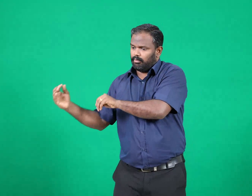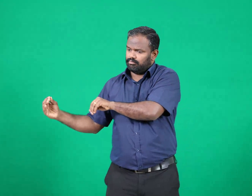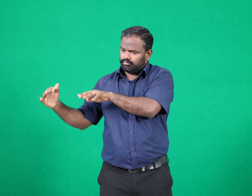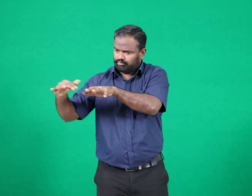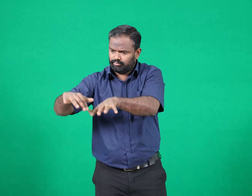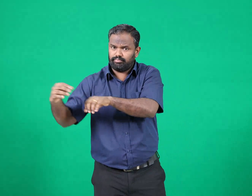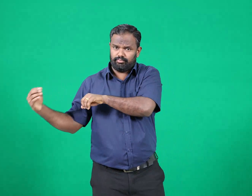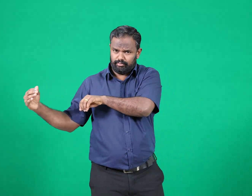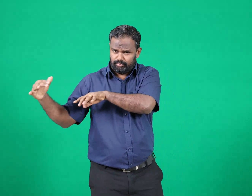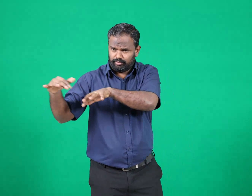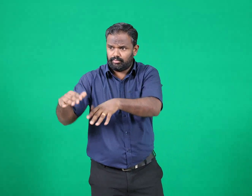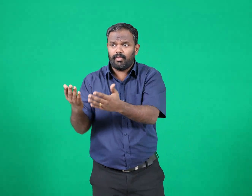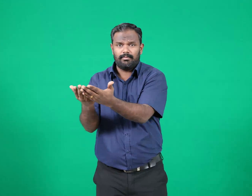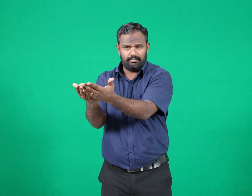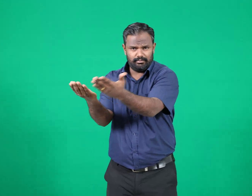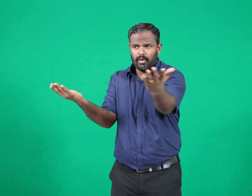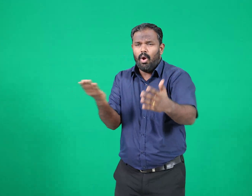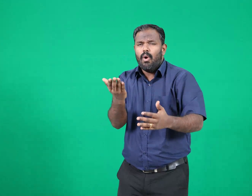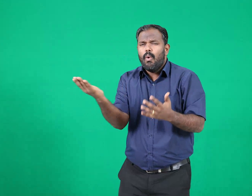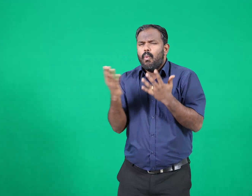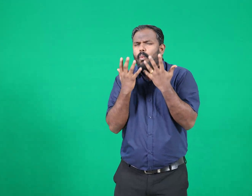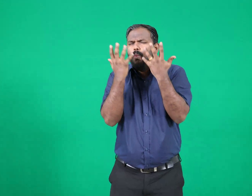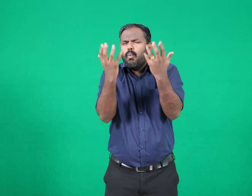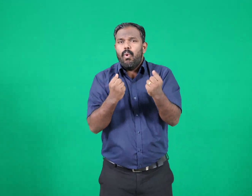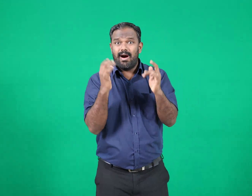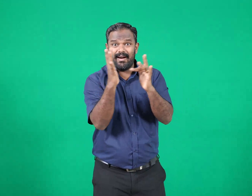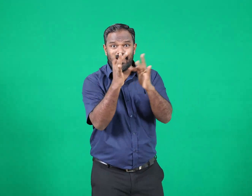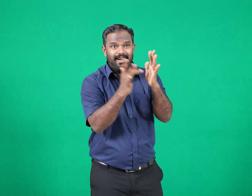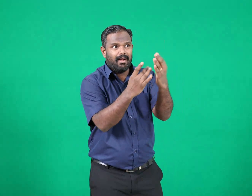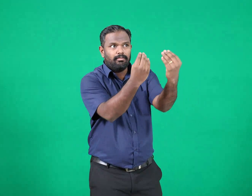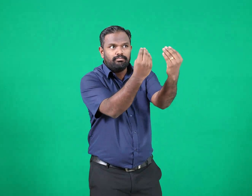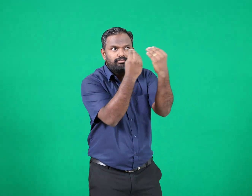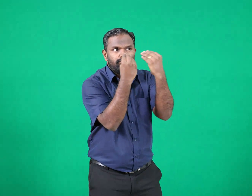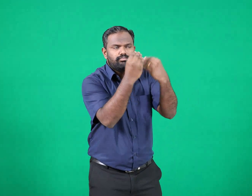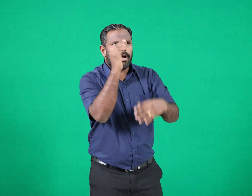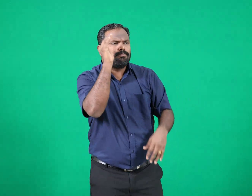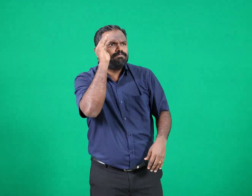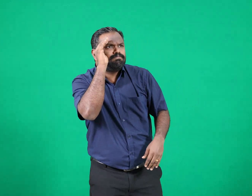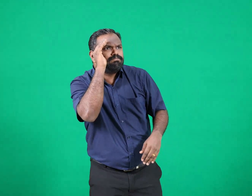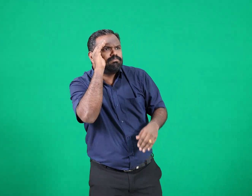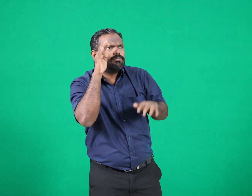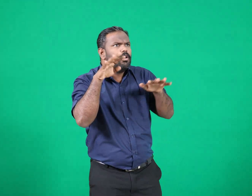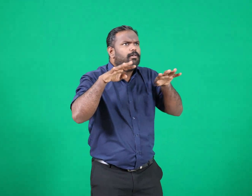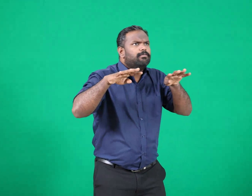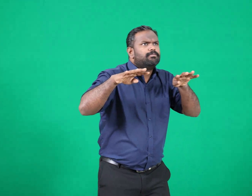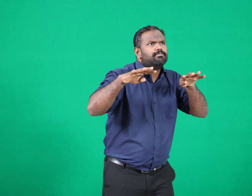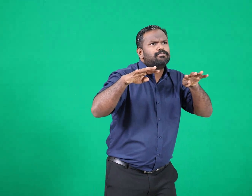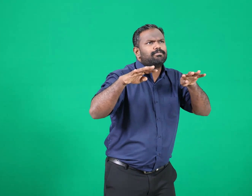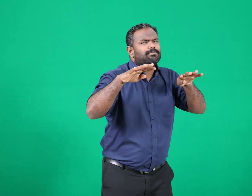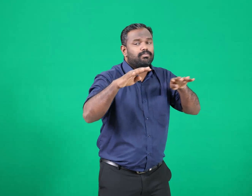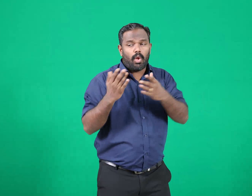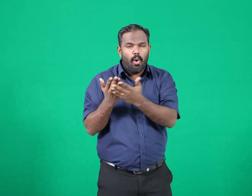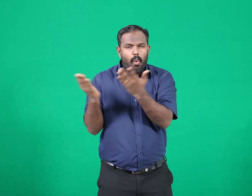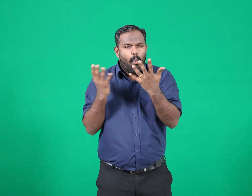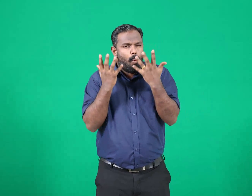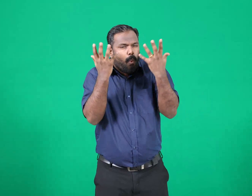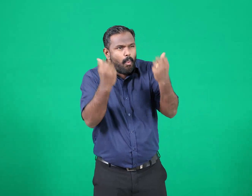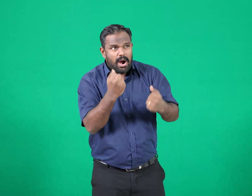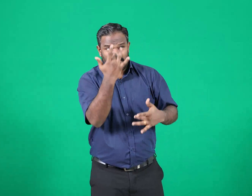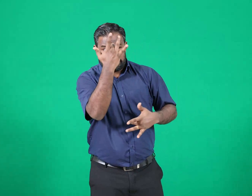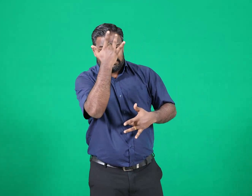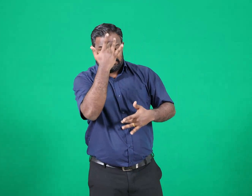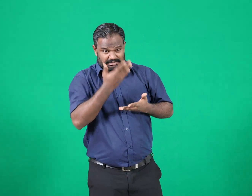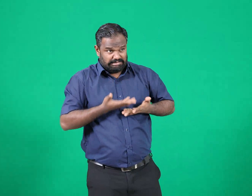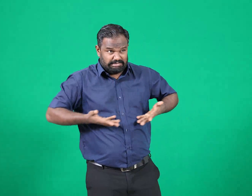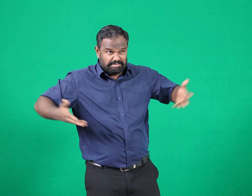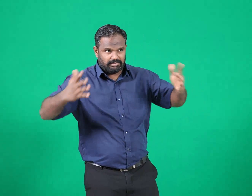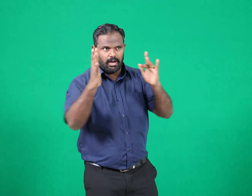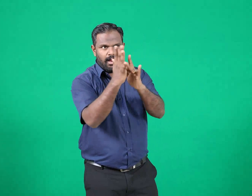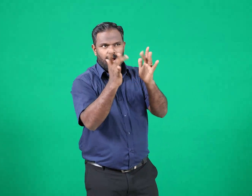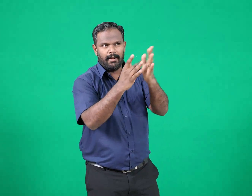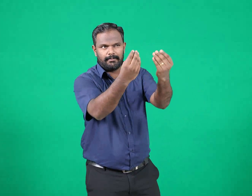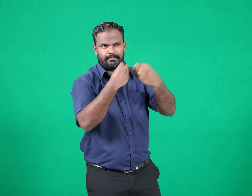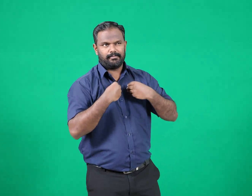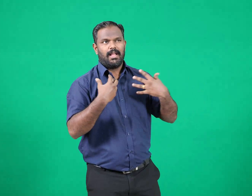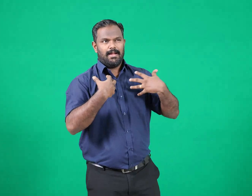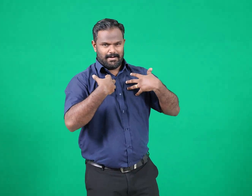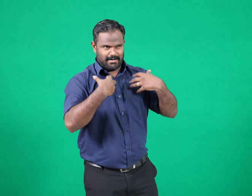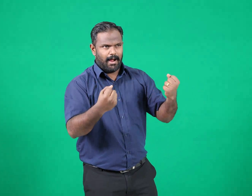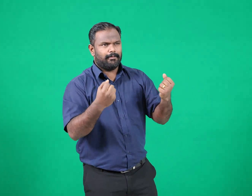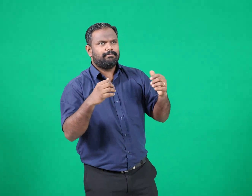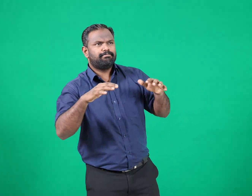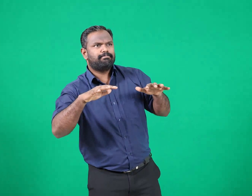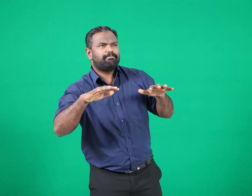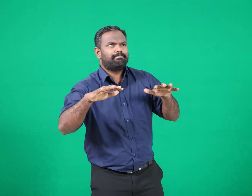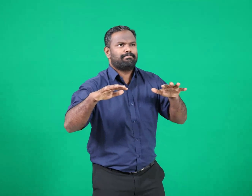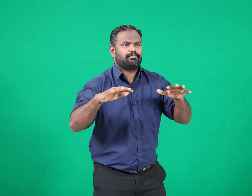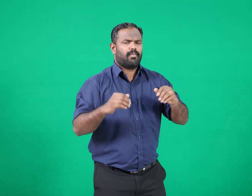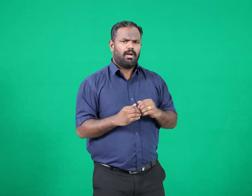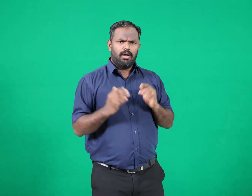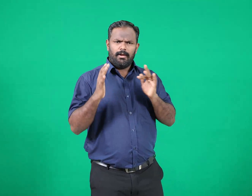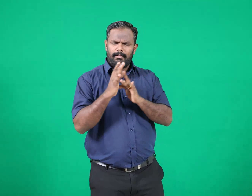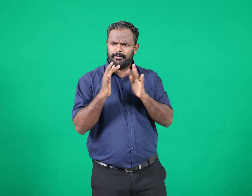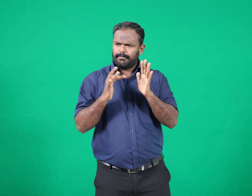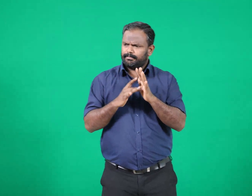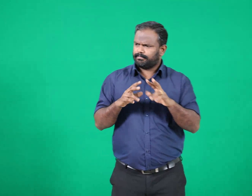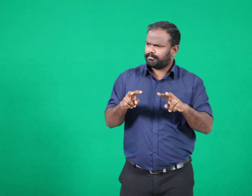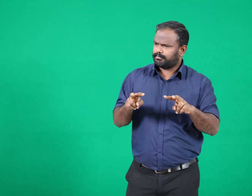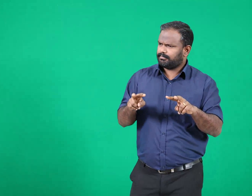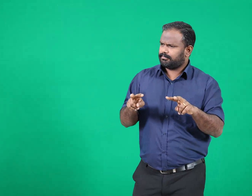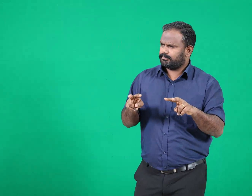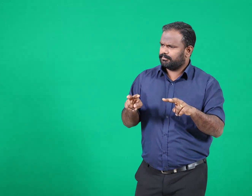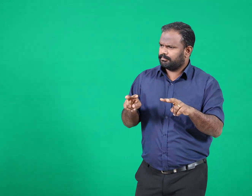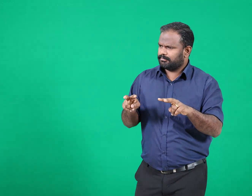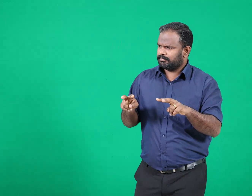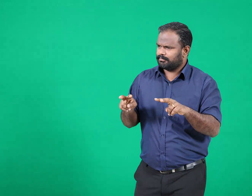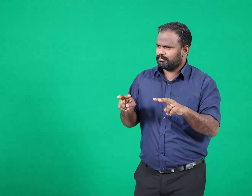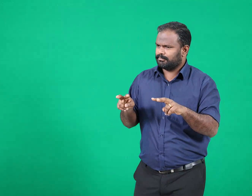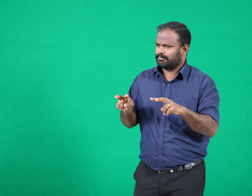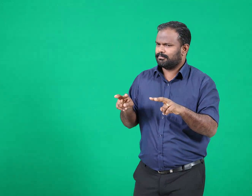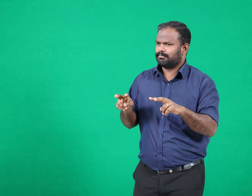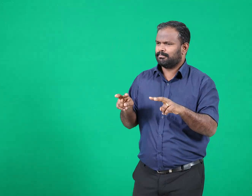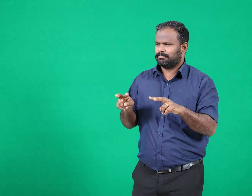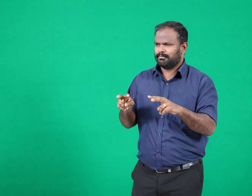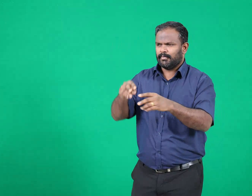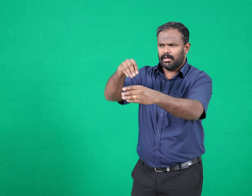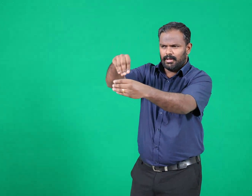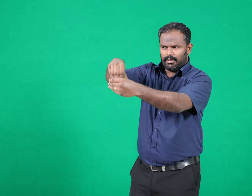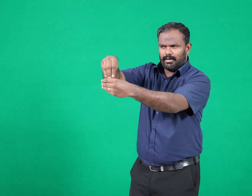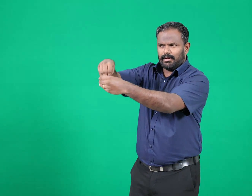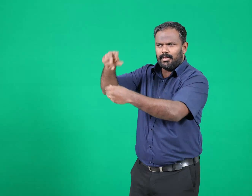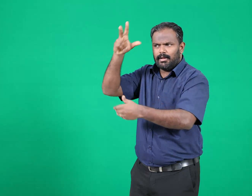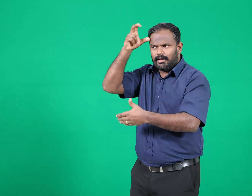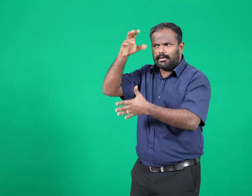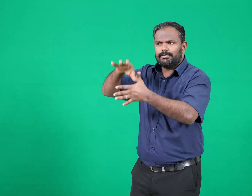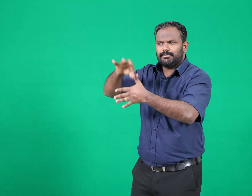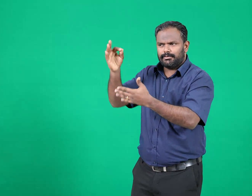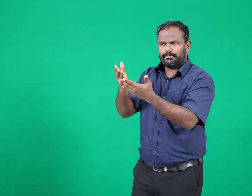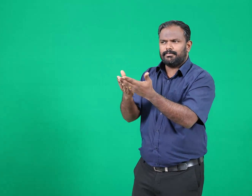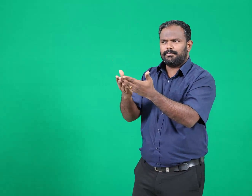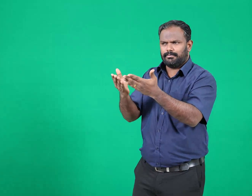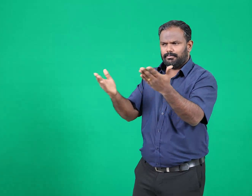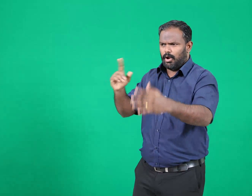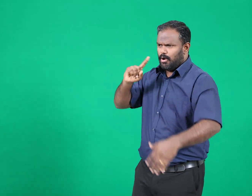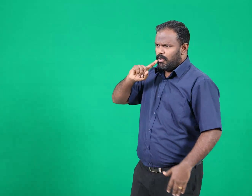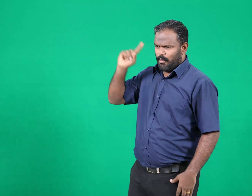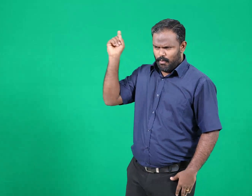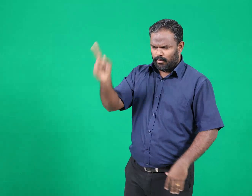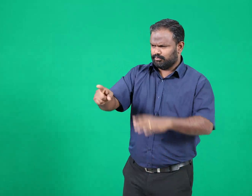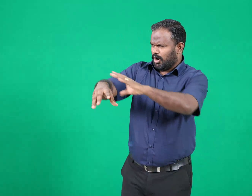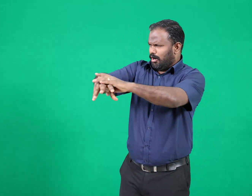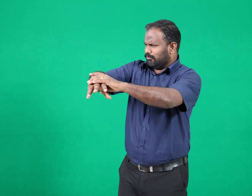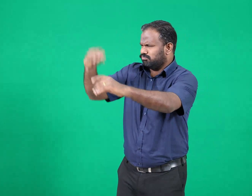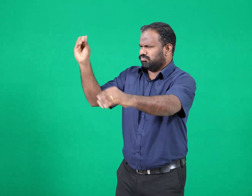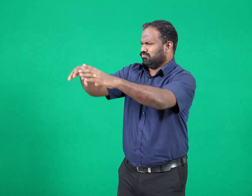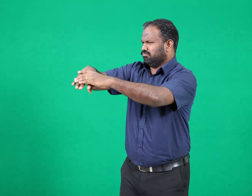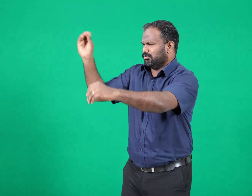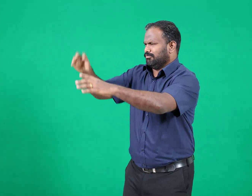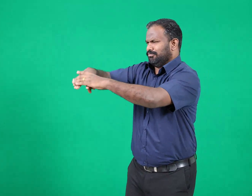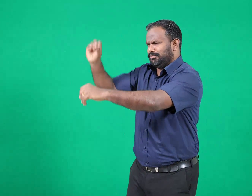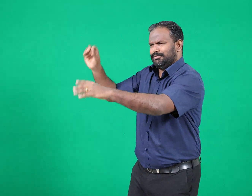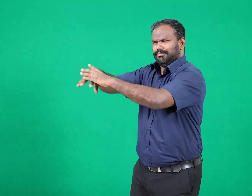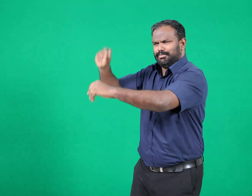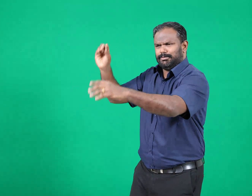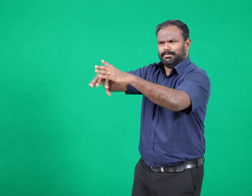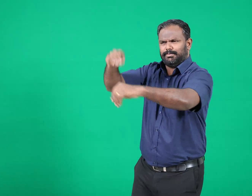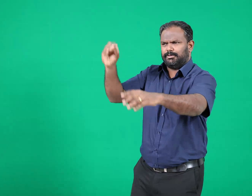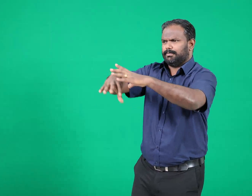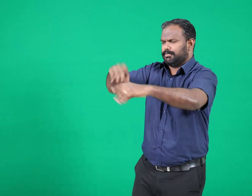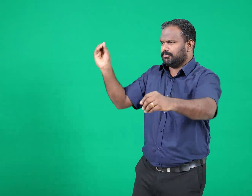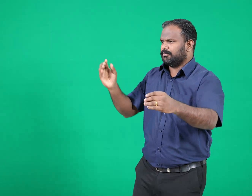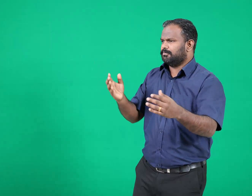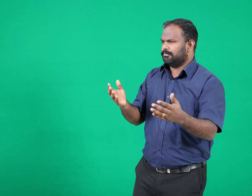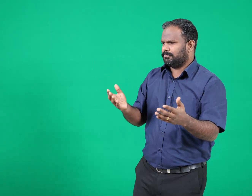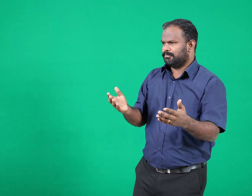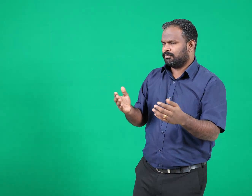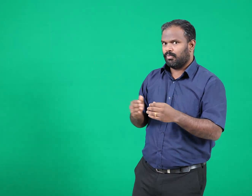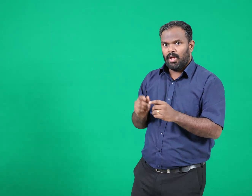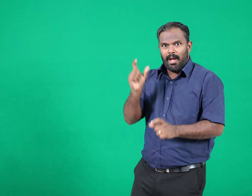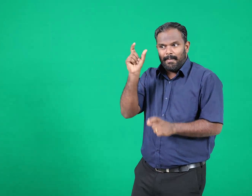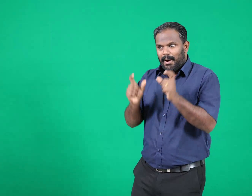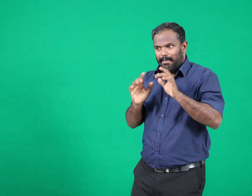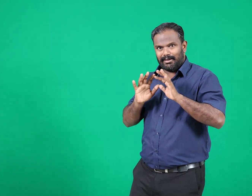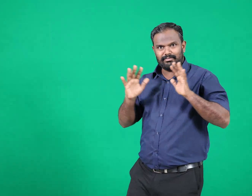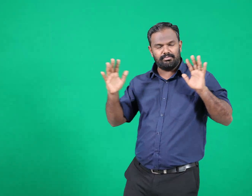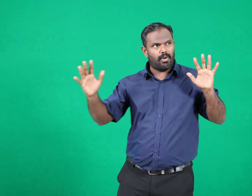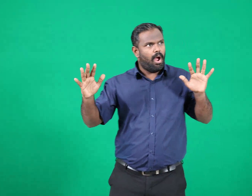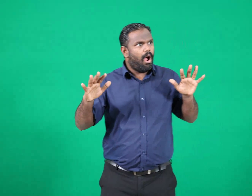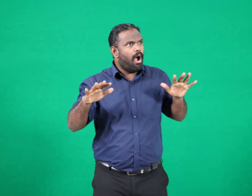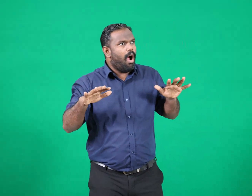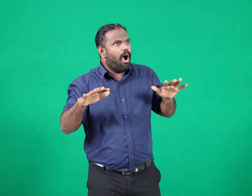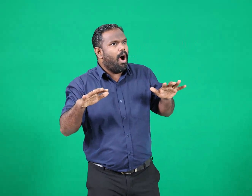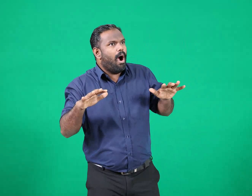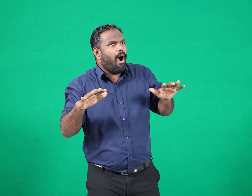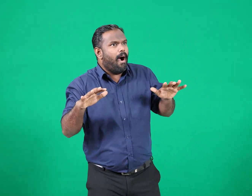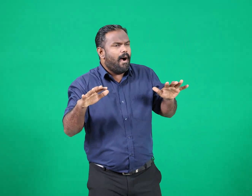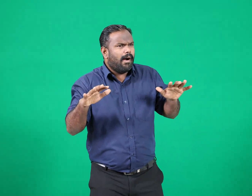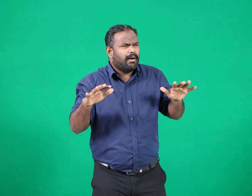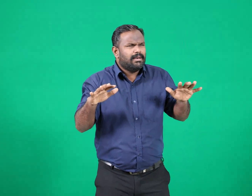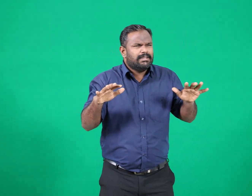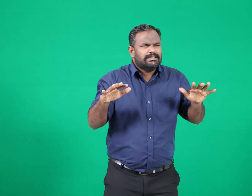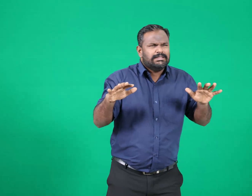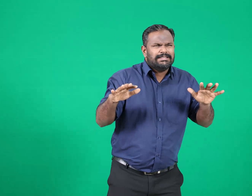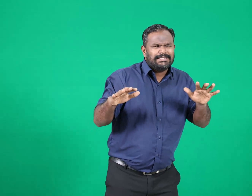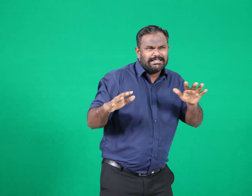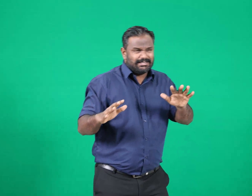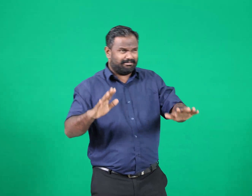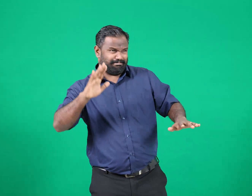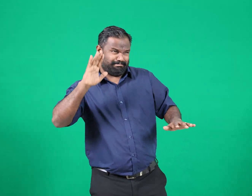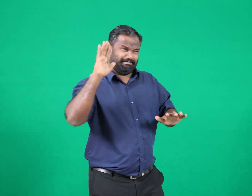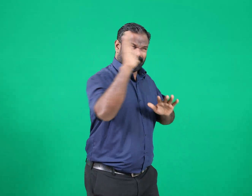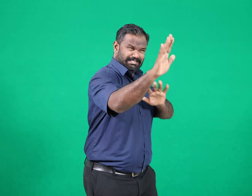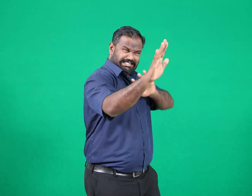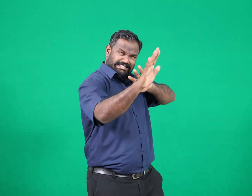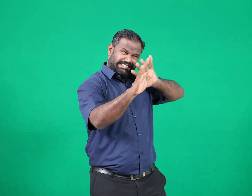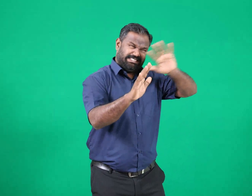They had come to hear Him and to be healed of their diseases, and those troubled by unclean spirits were healed.